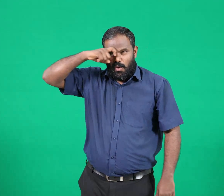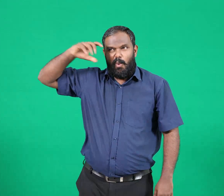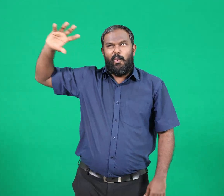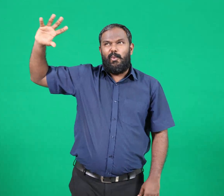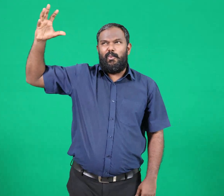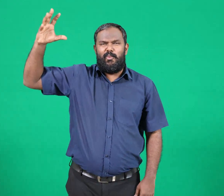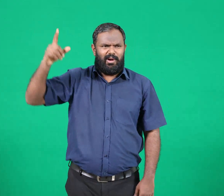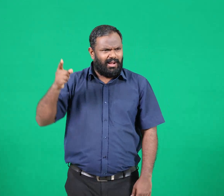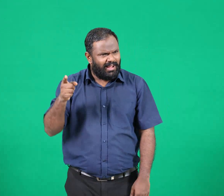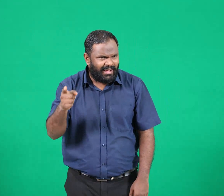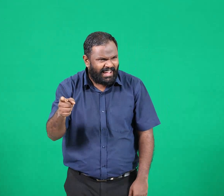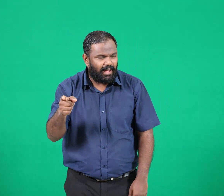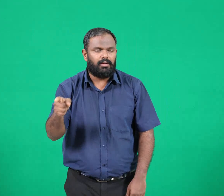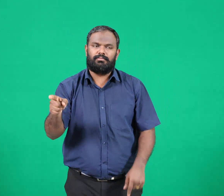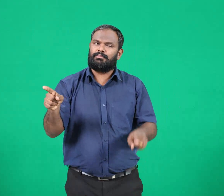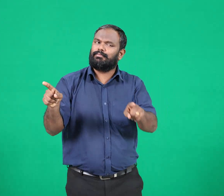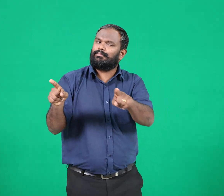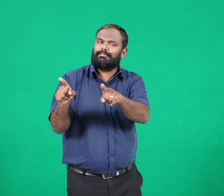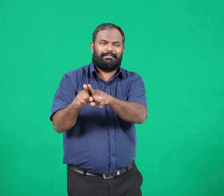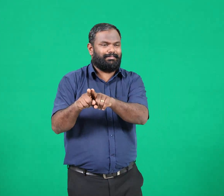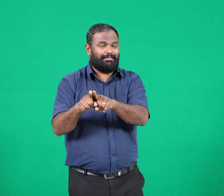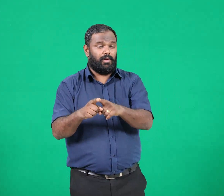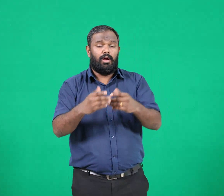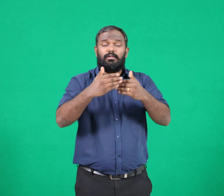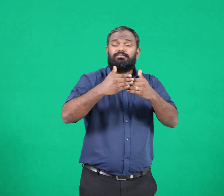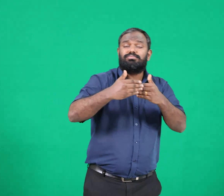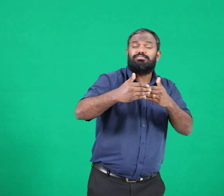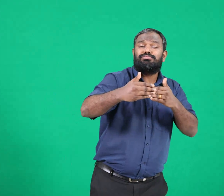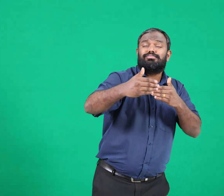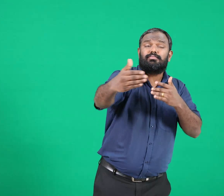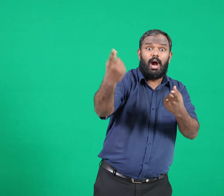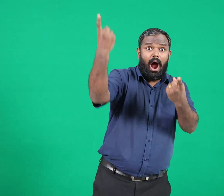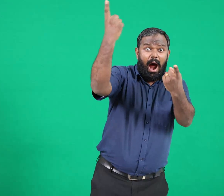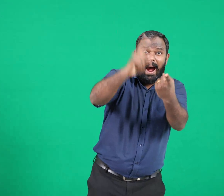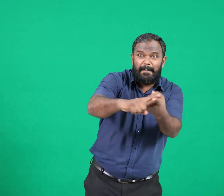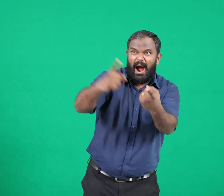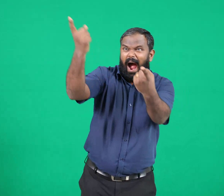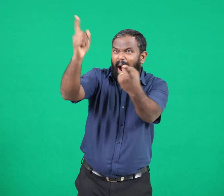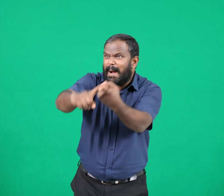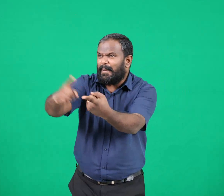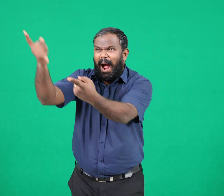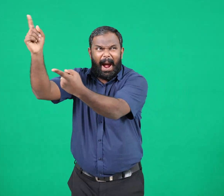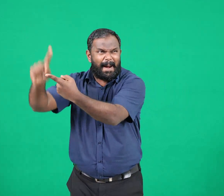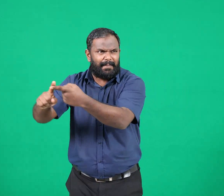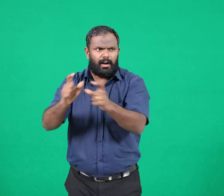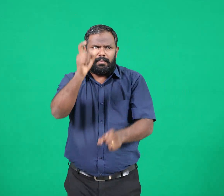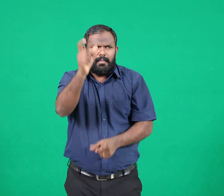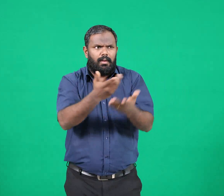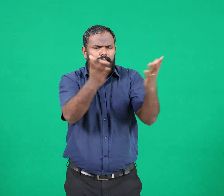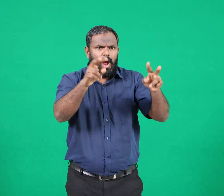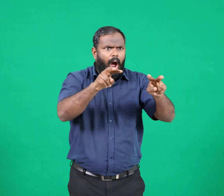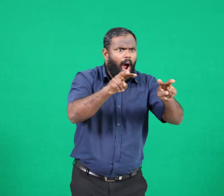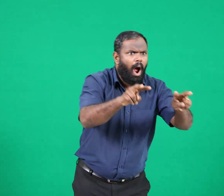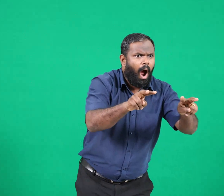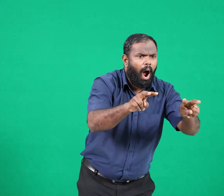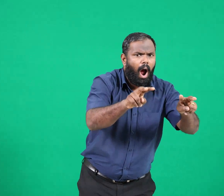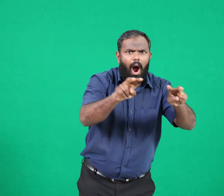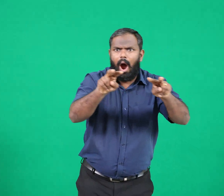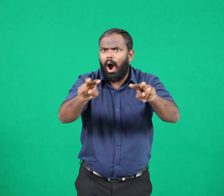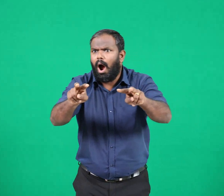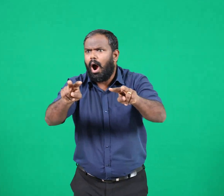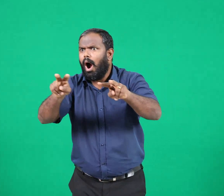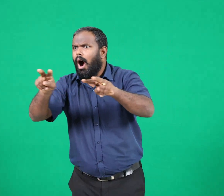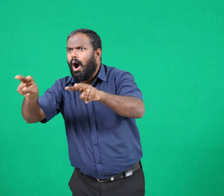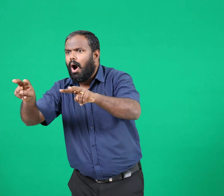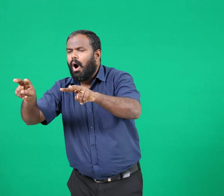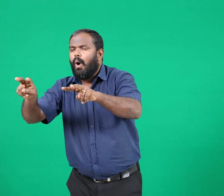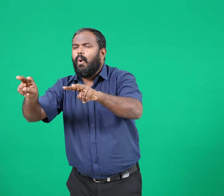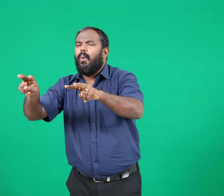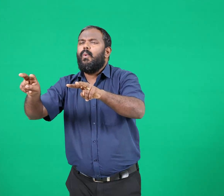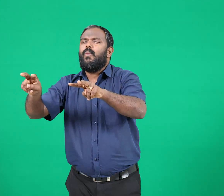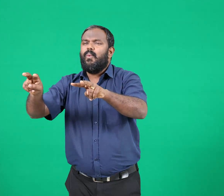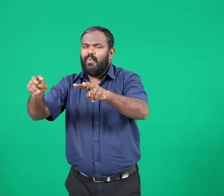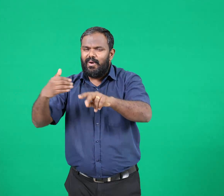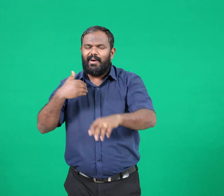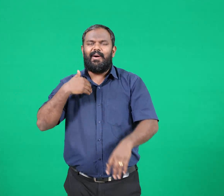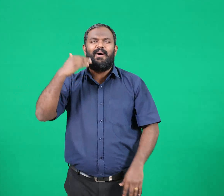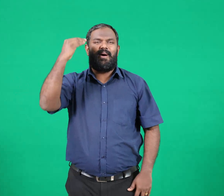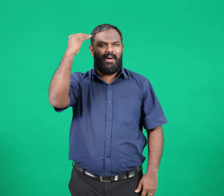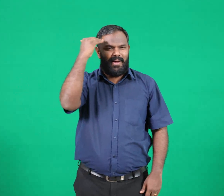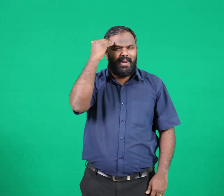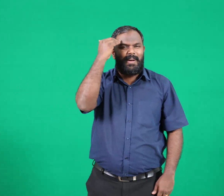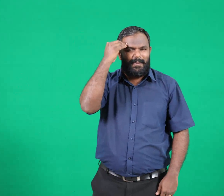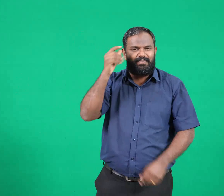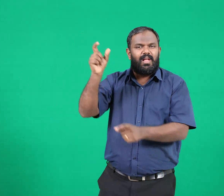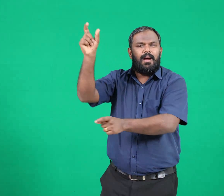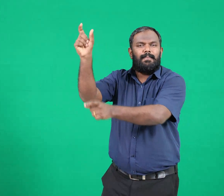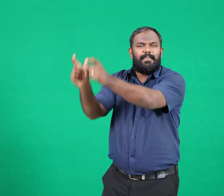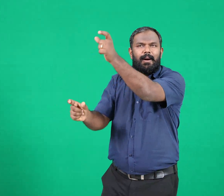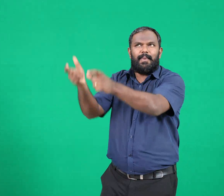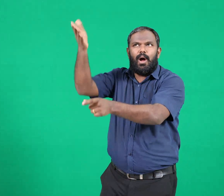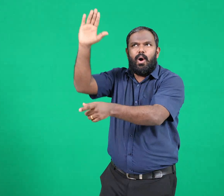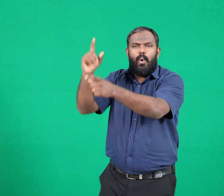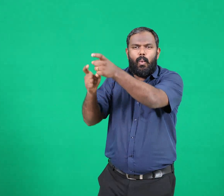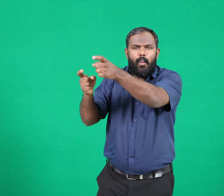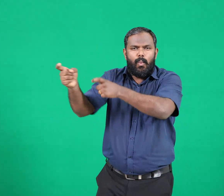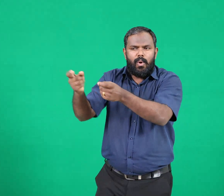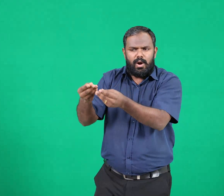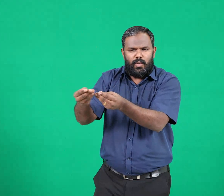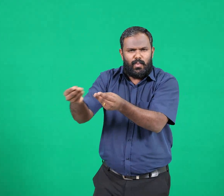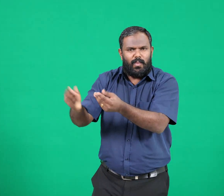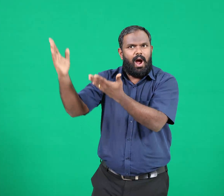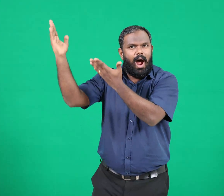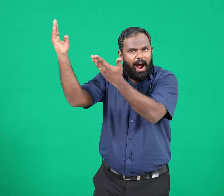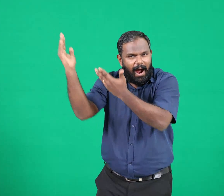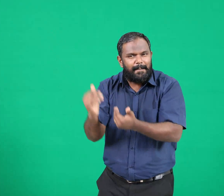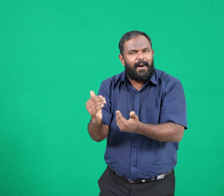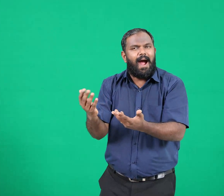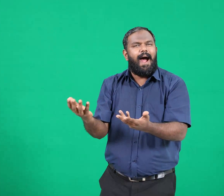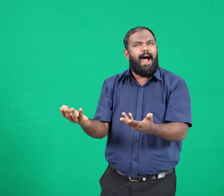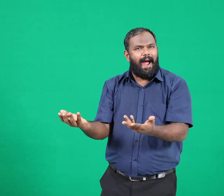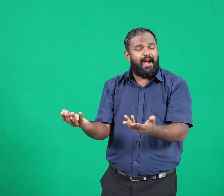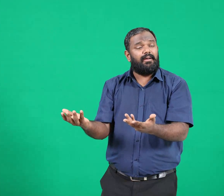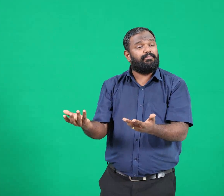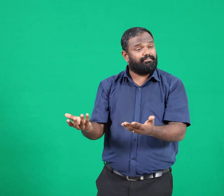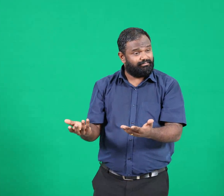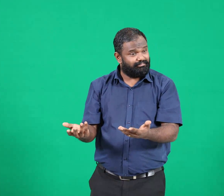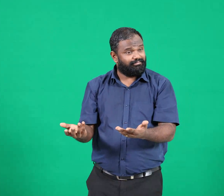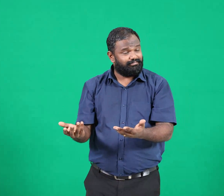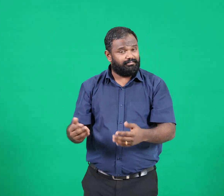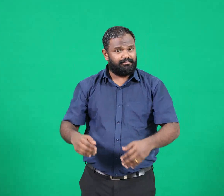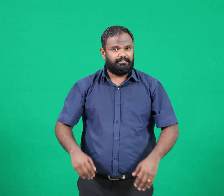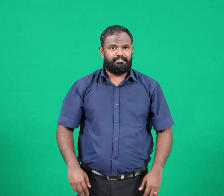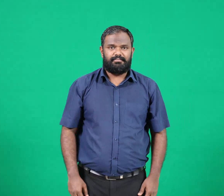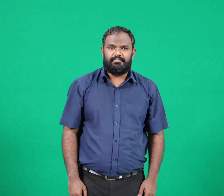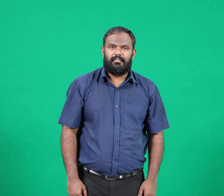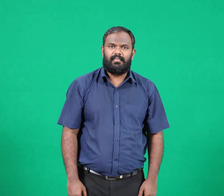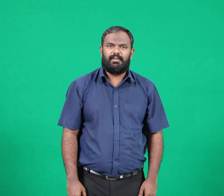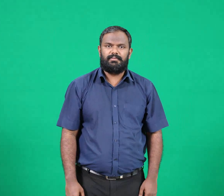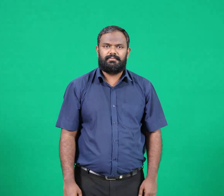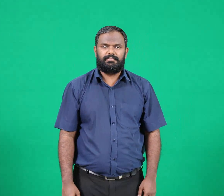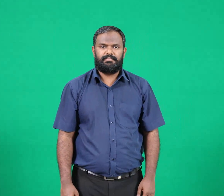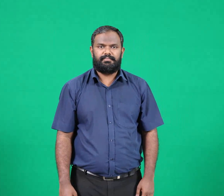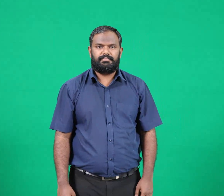So also, when you see these things happening, know that the kingdom of God is near.